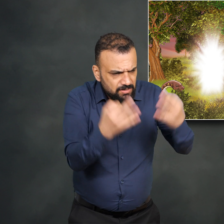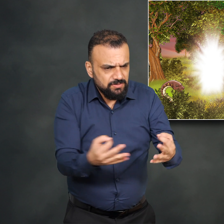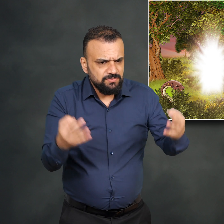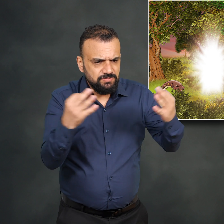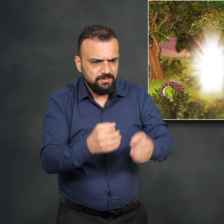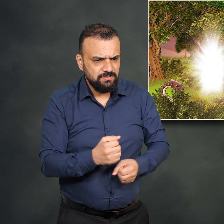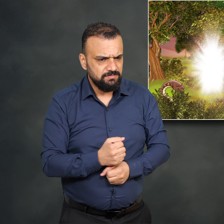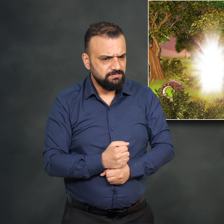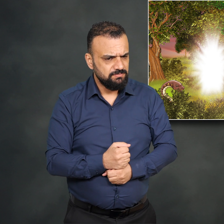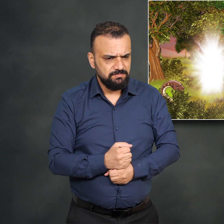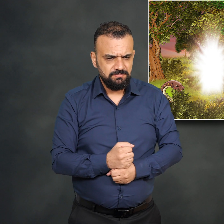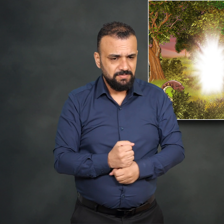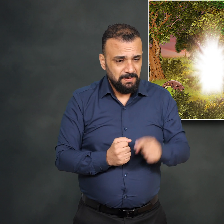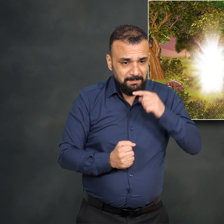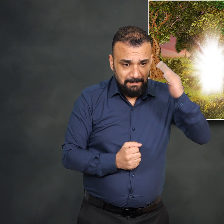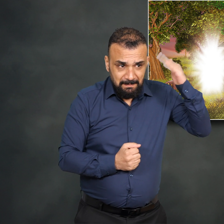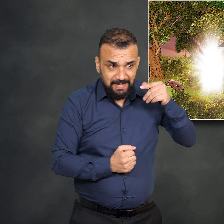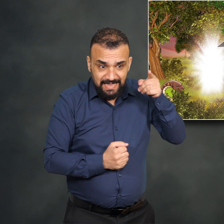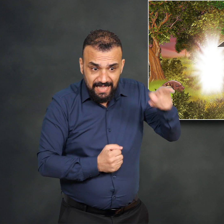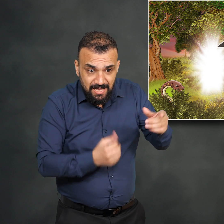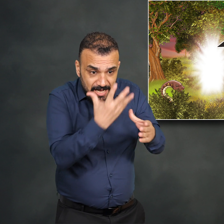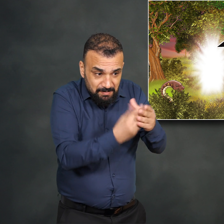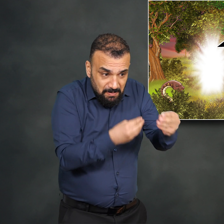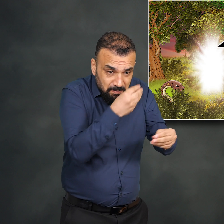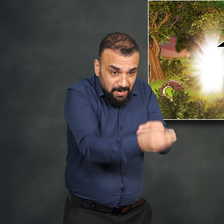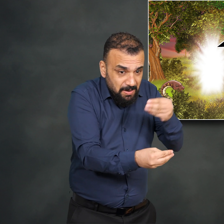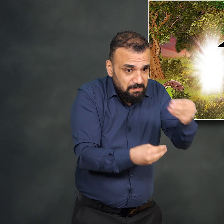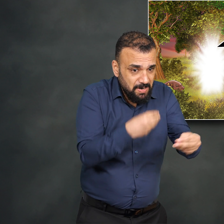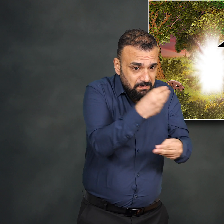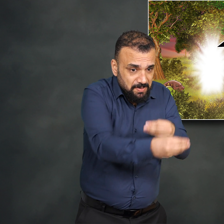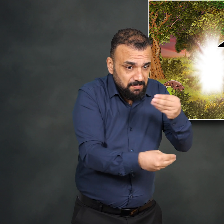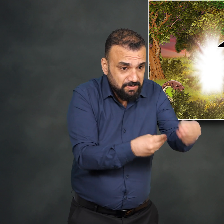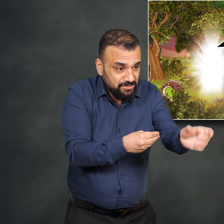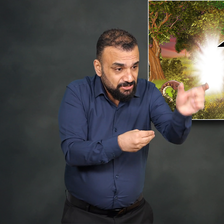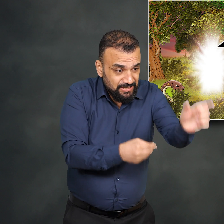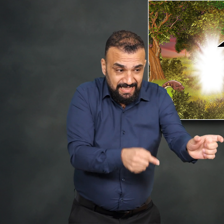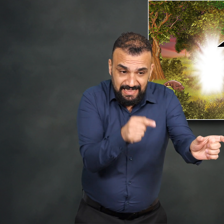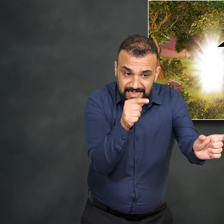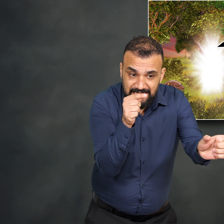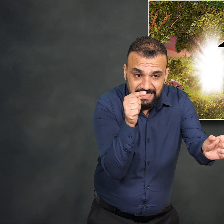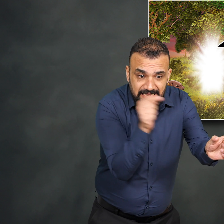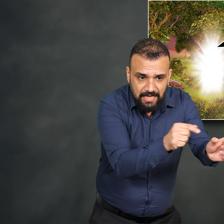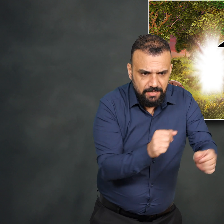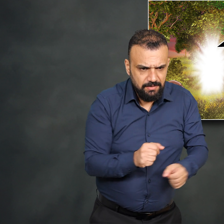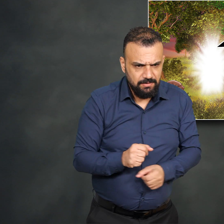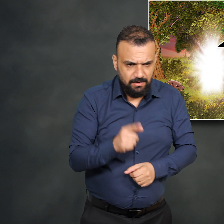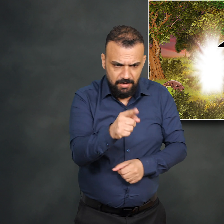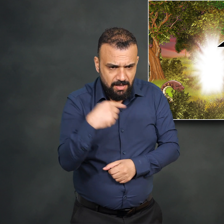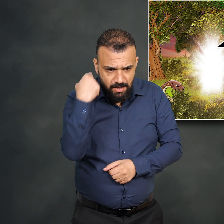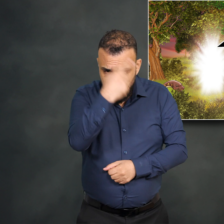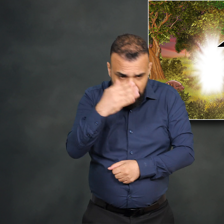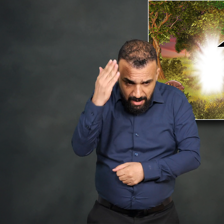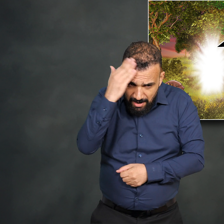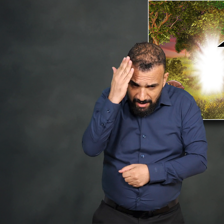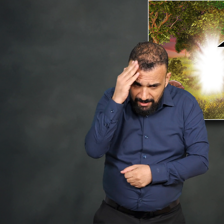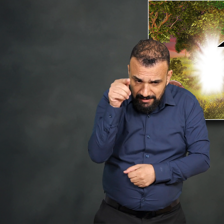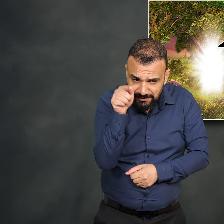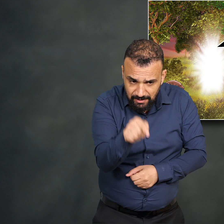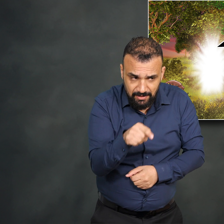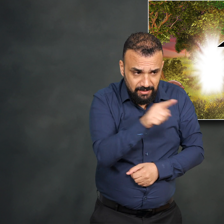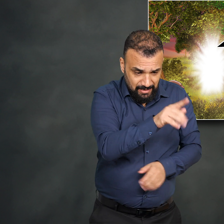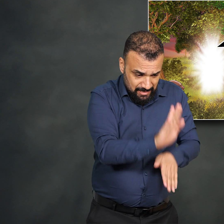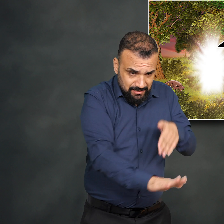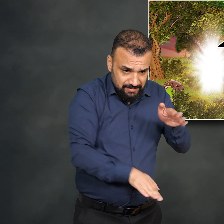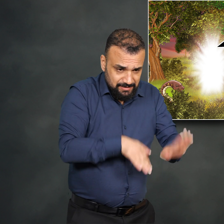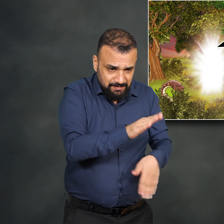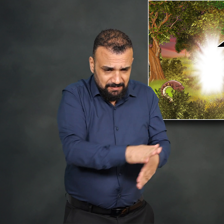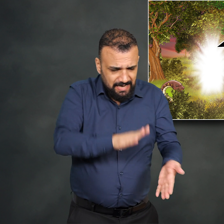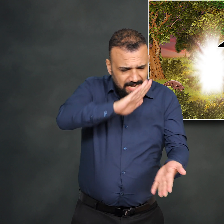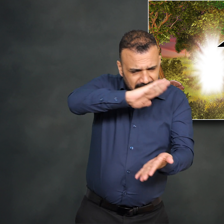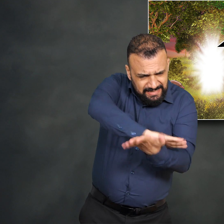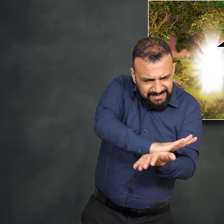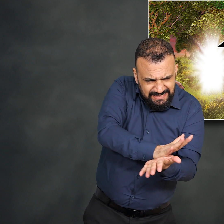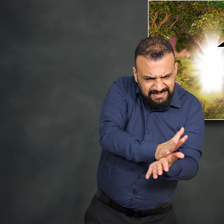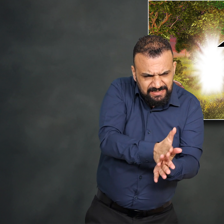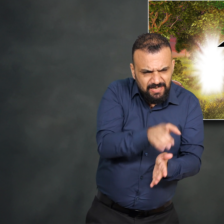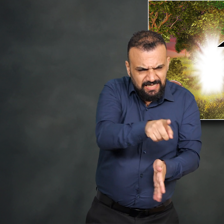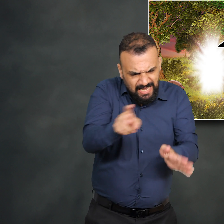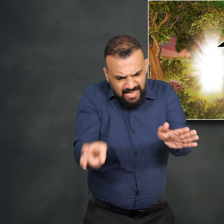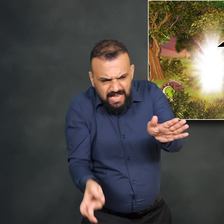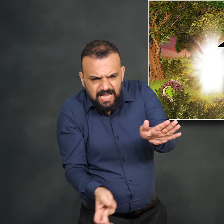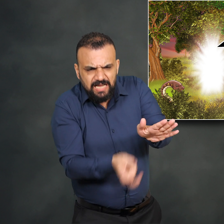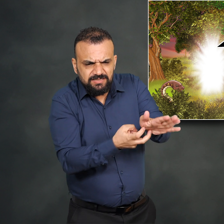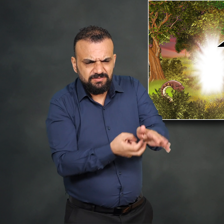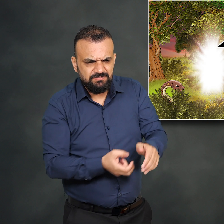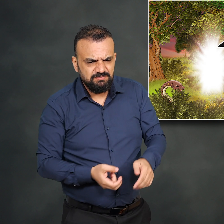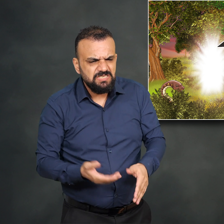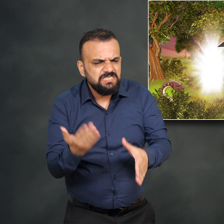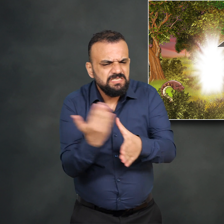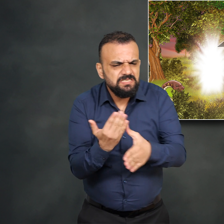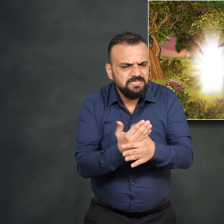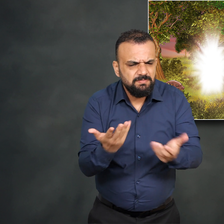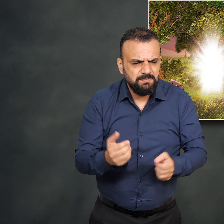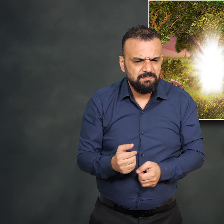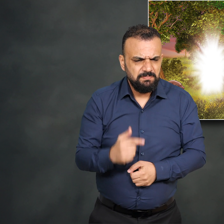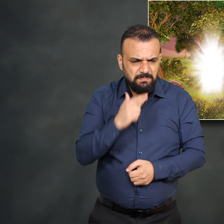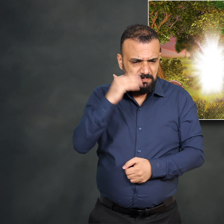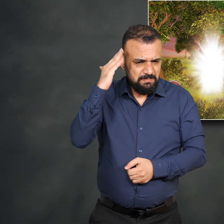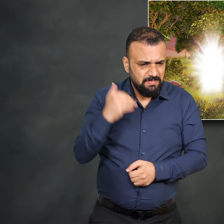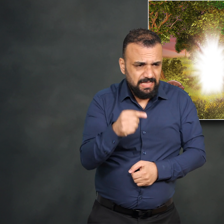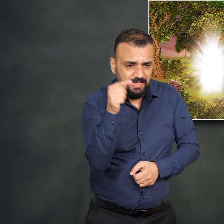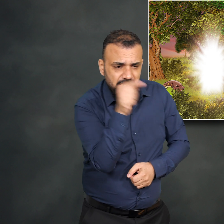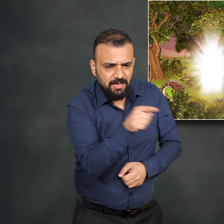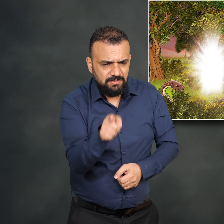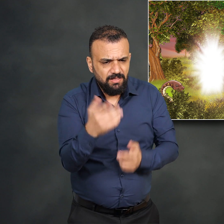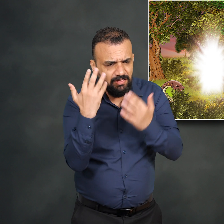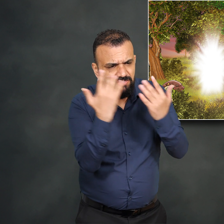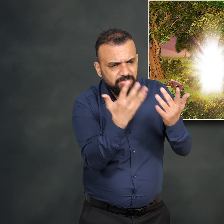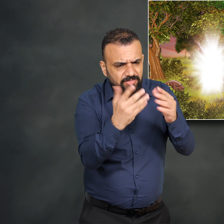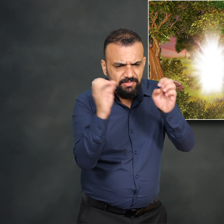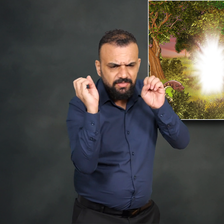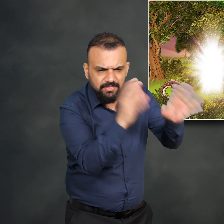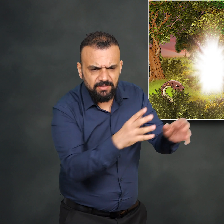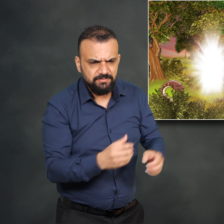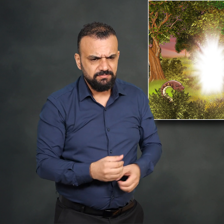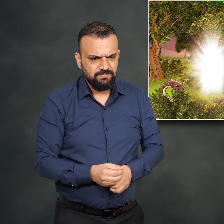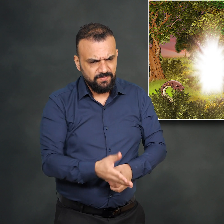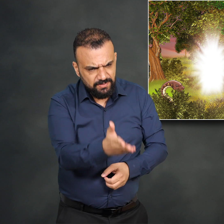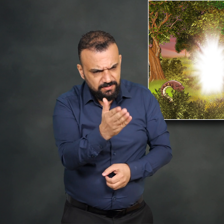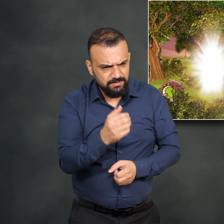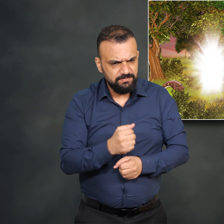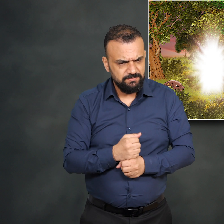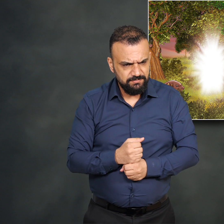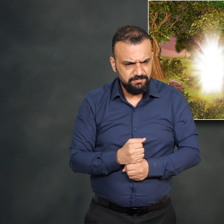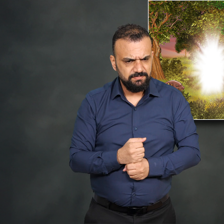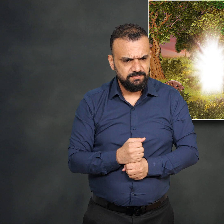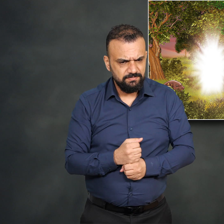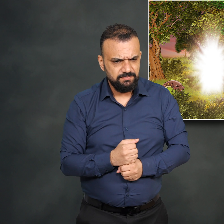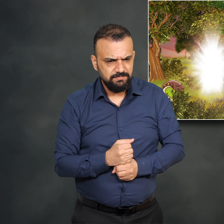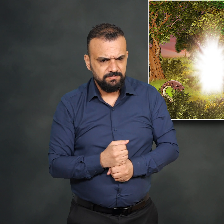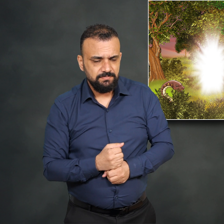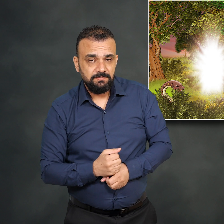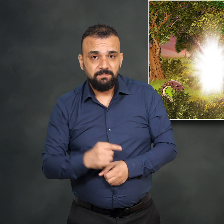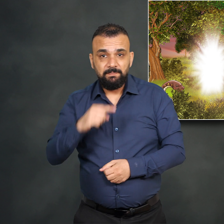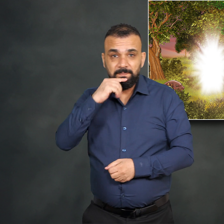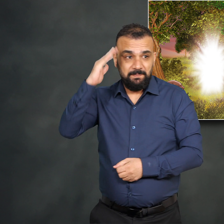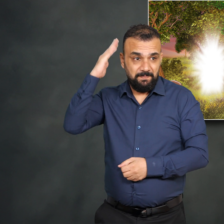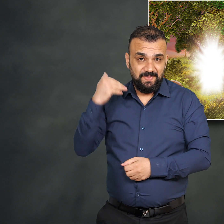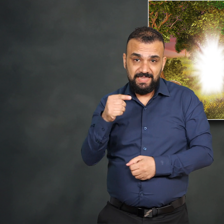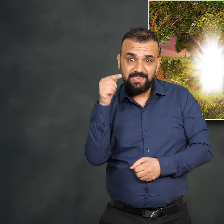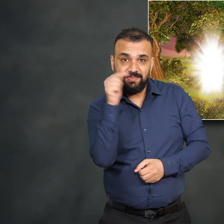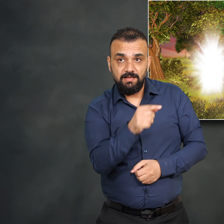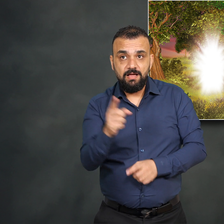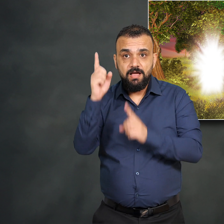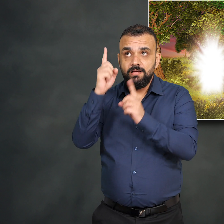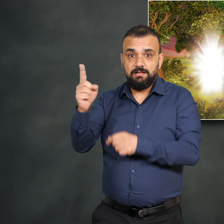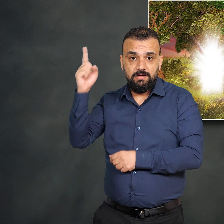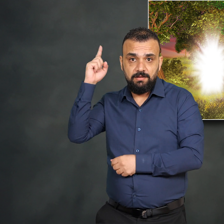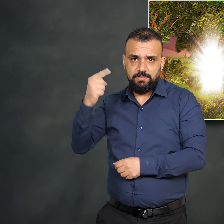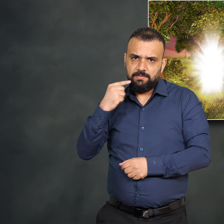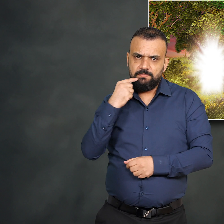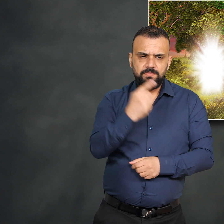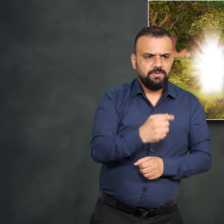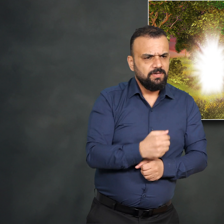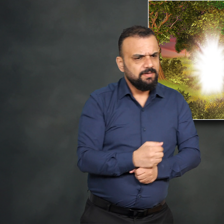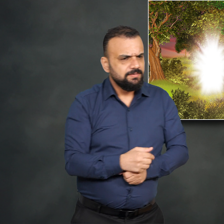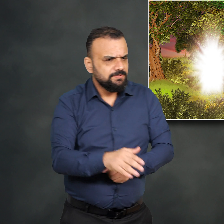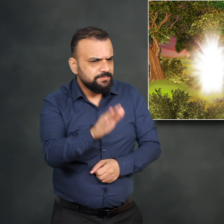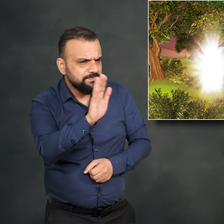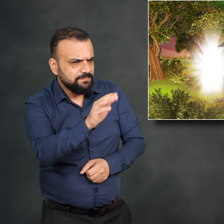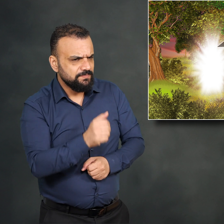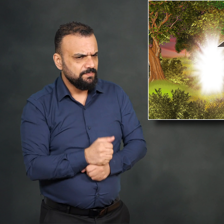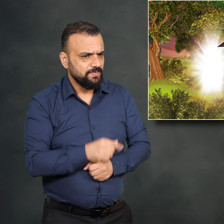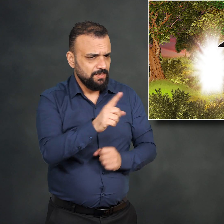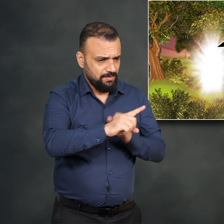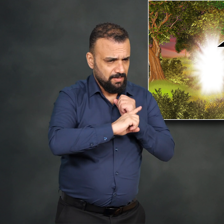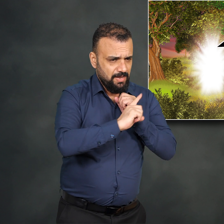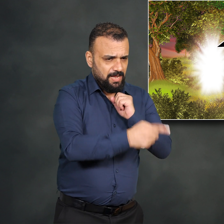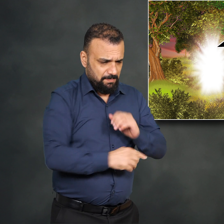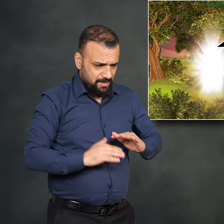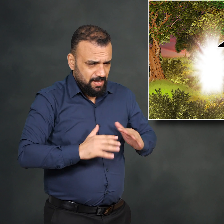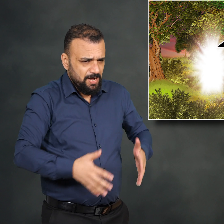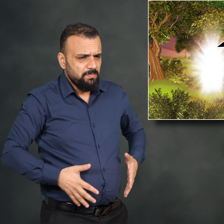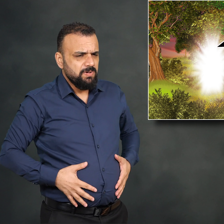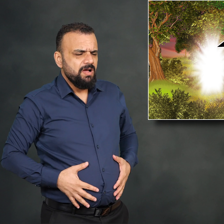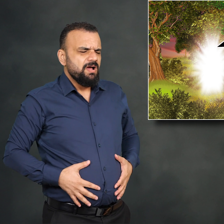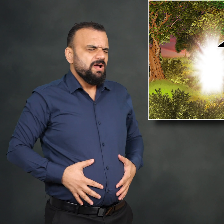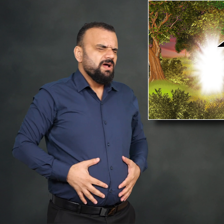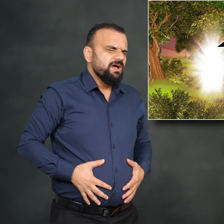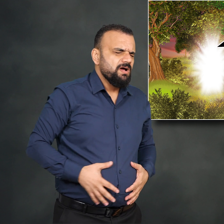And I will put enmity between you and the woman, and between your seed and her seed. He will crush your head, and you will strike his heel.”